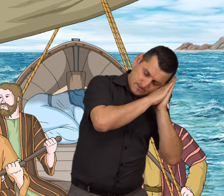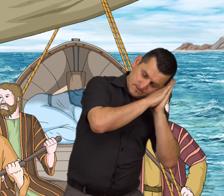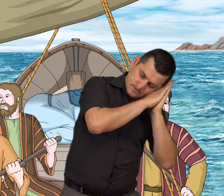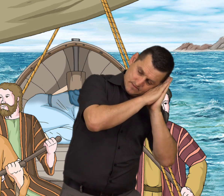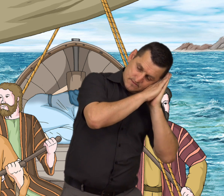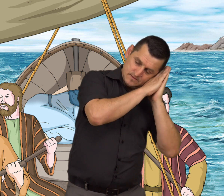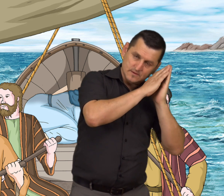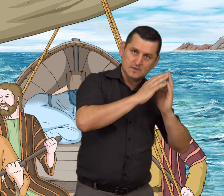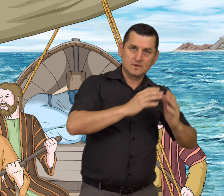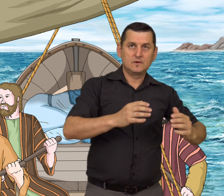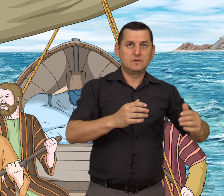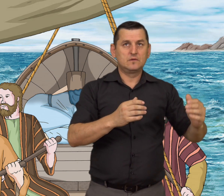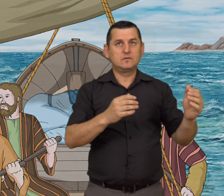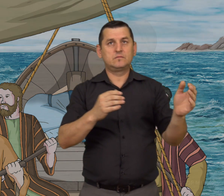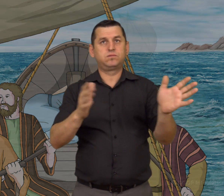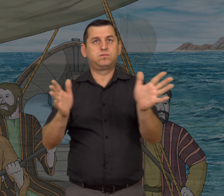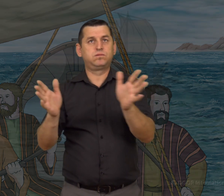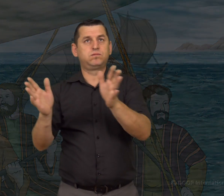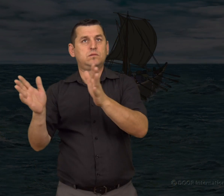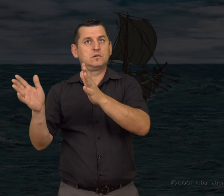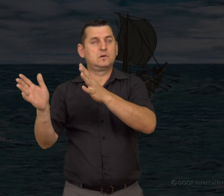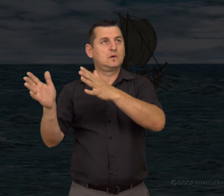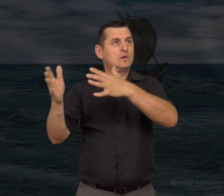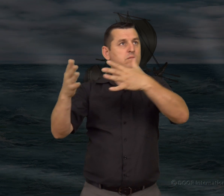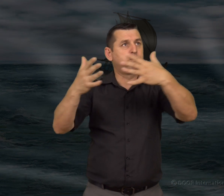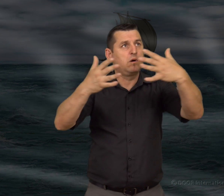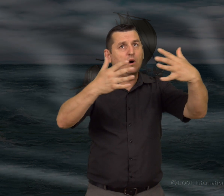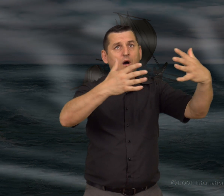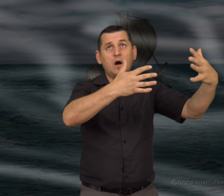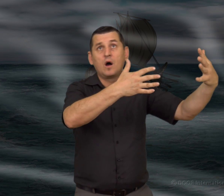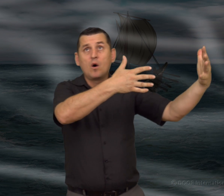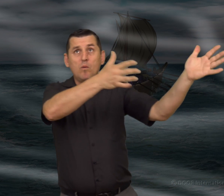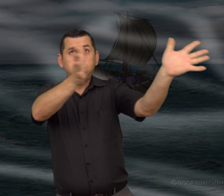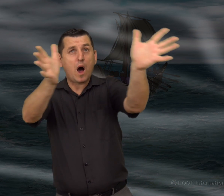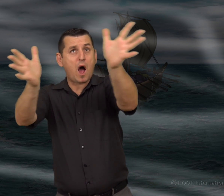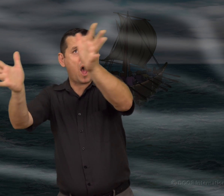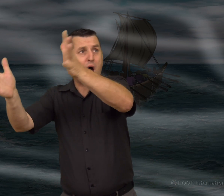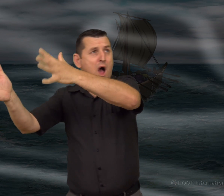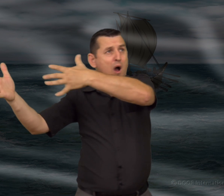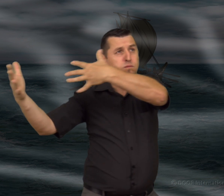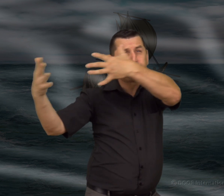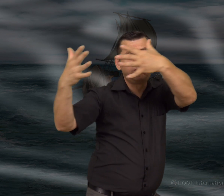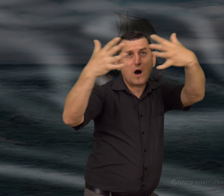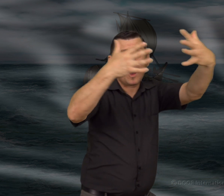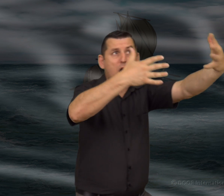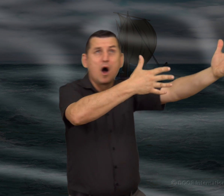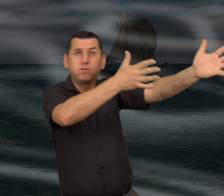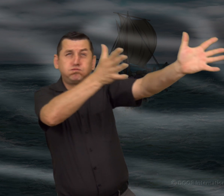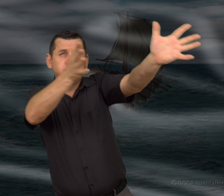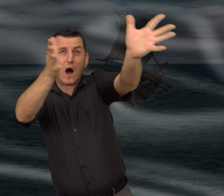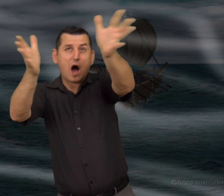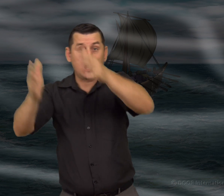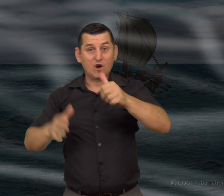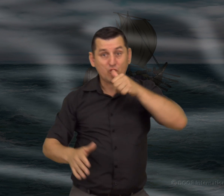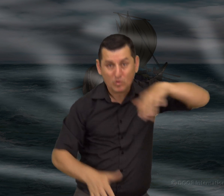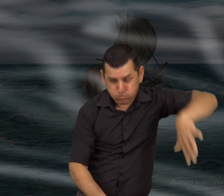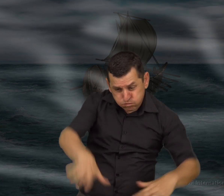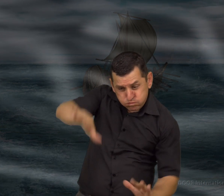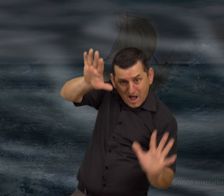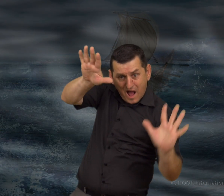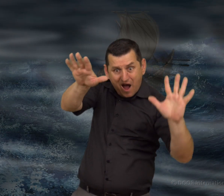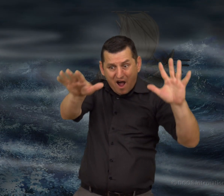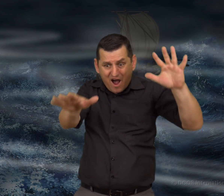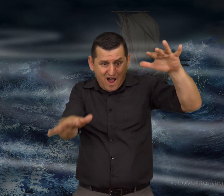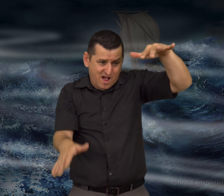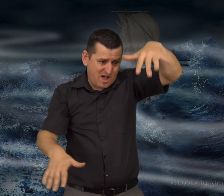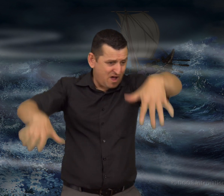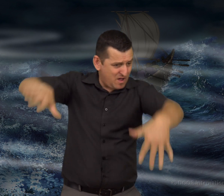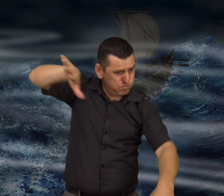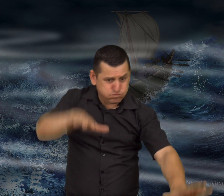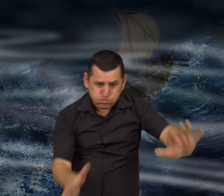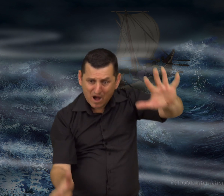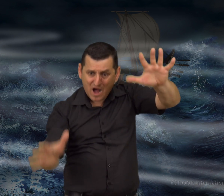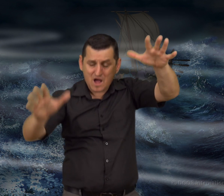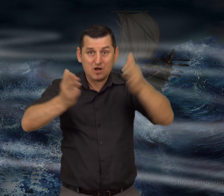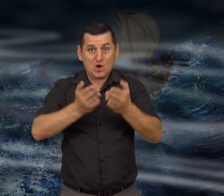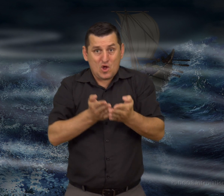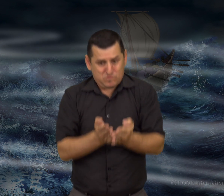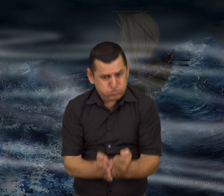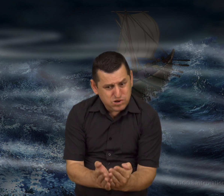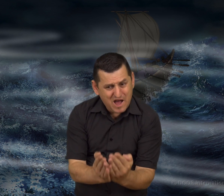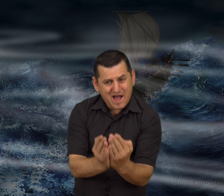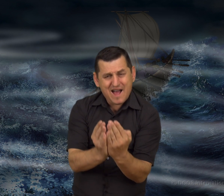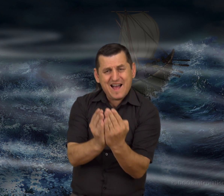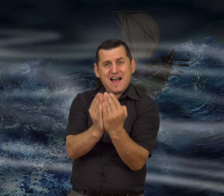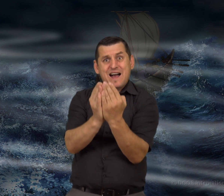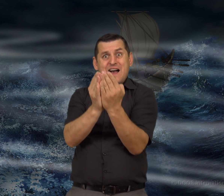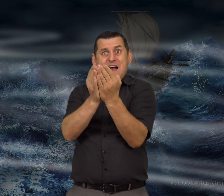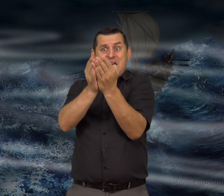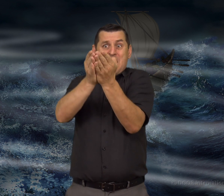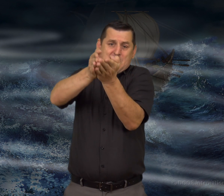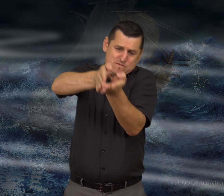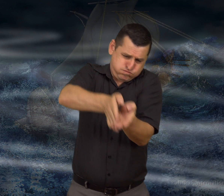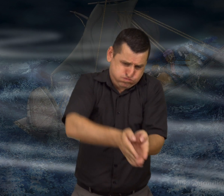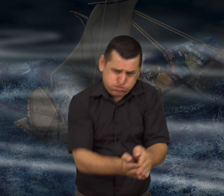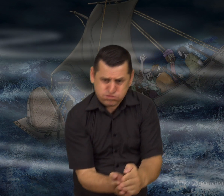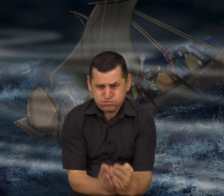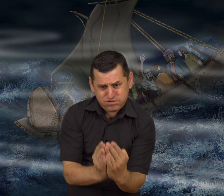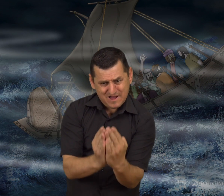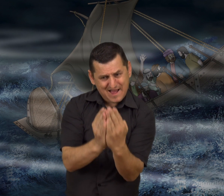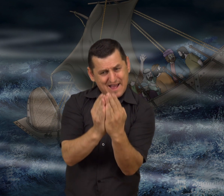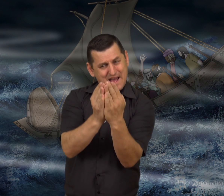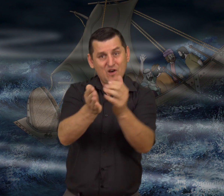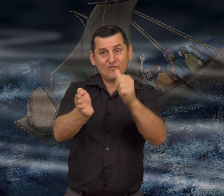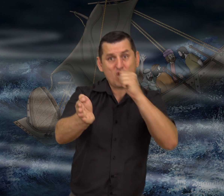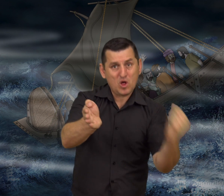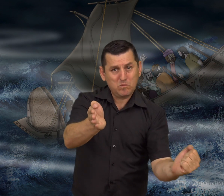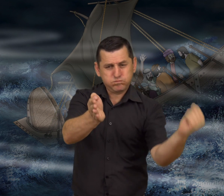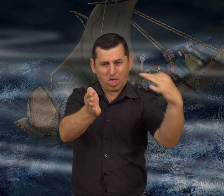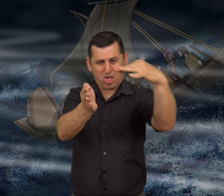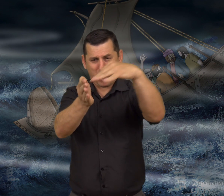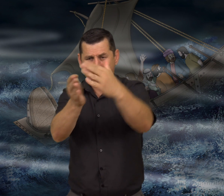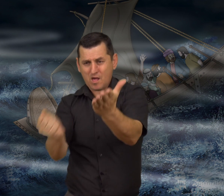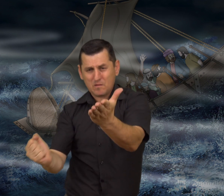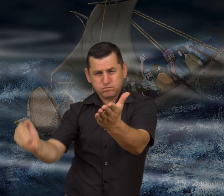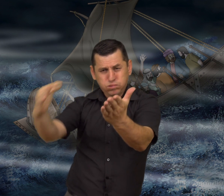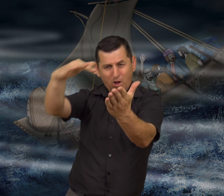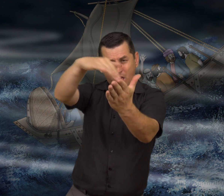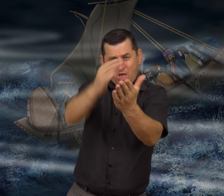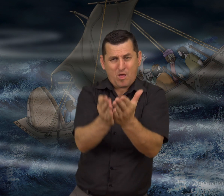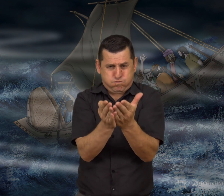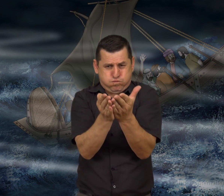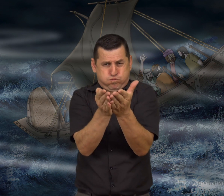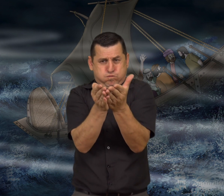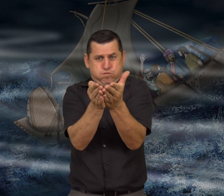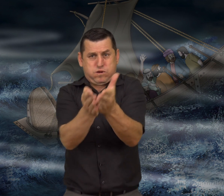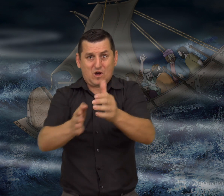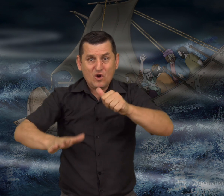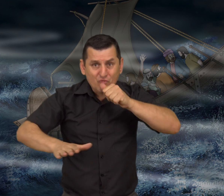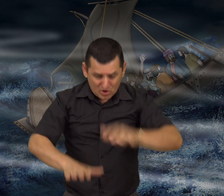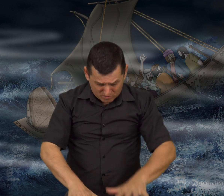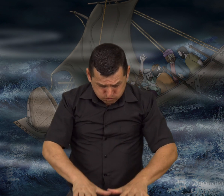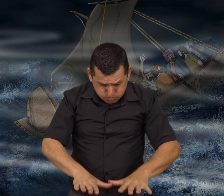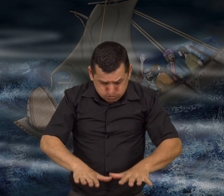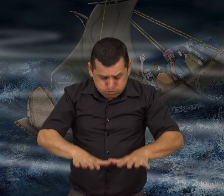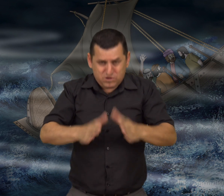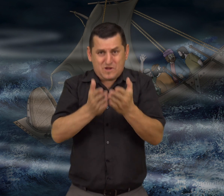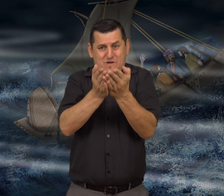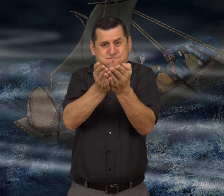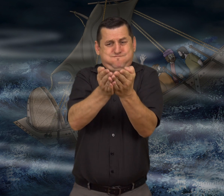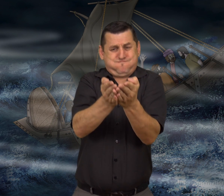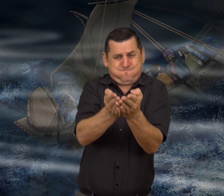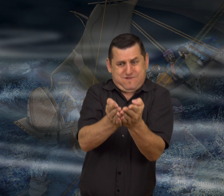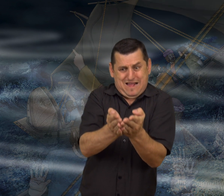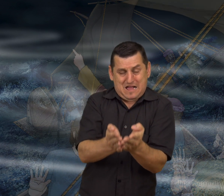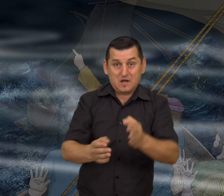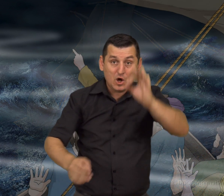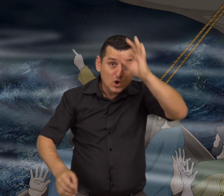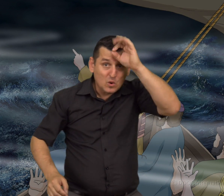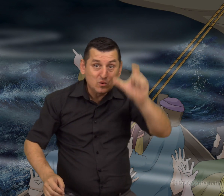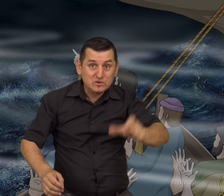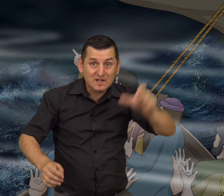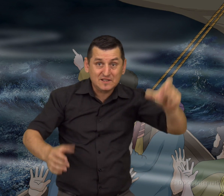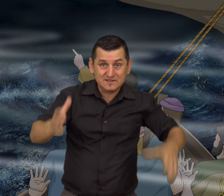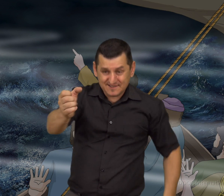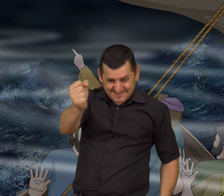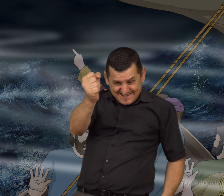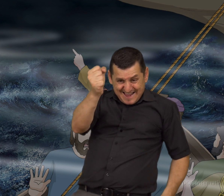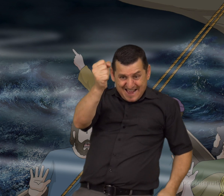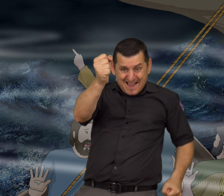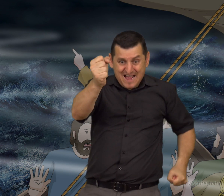Soon a violent windstorm came up, and the waves were breaking over the boat, so that it was being swamped.